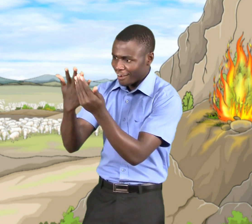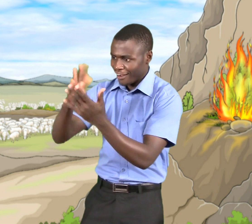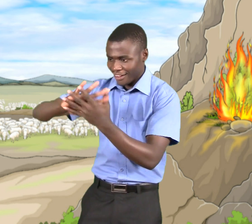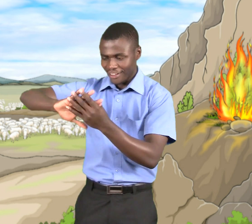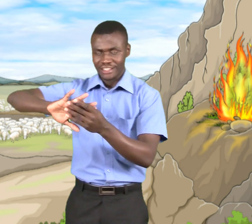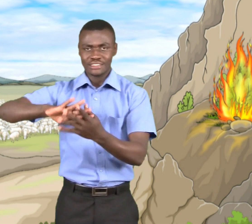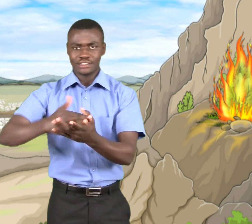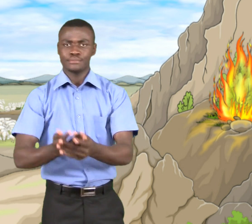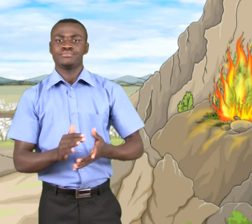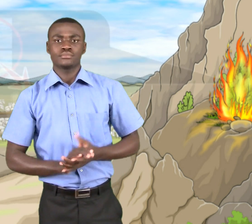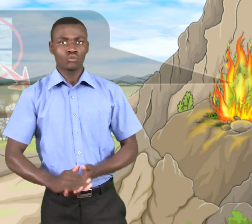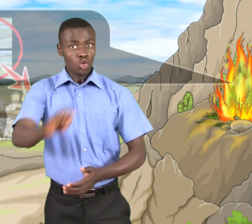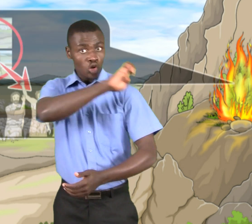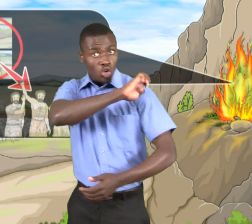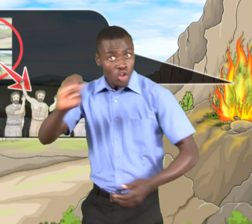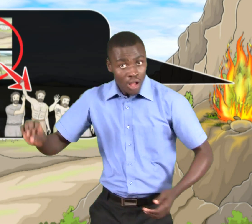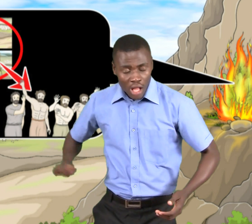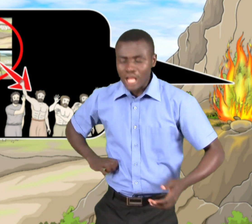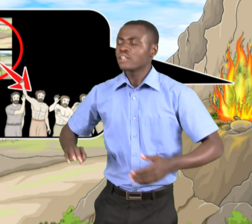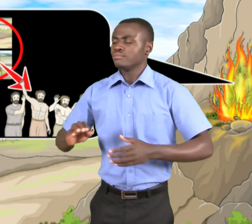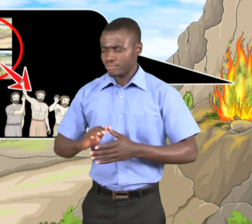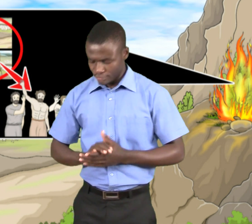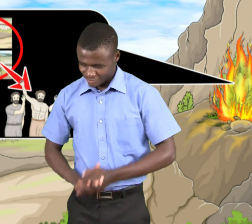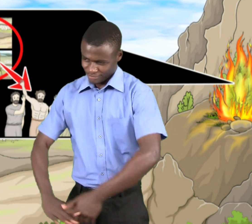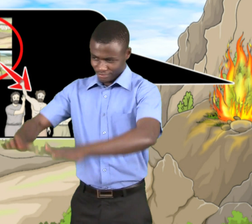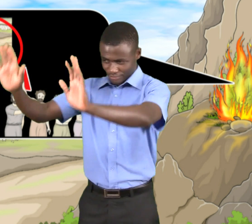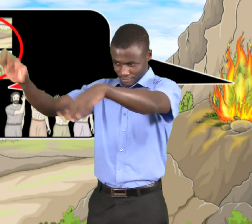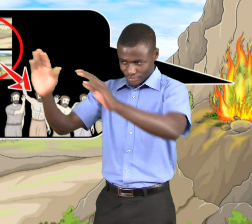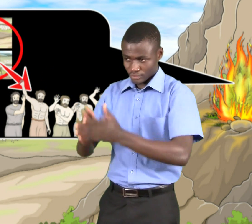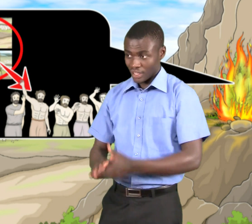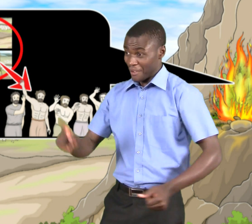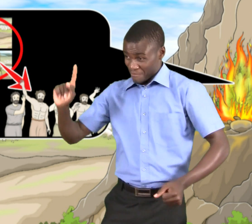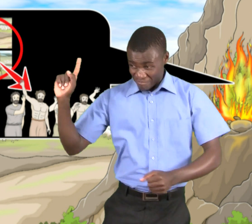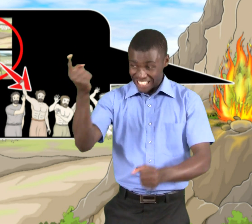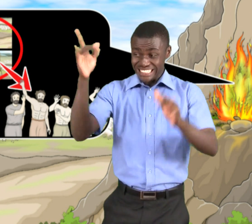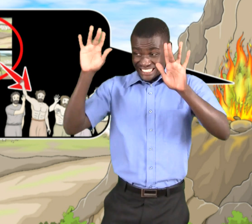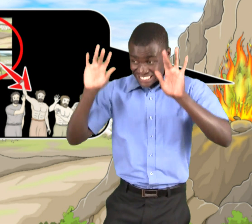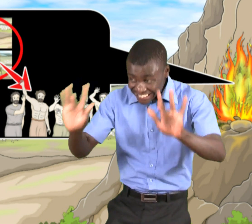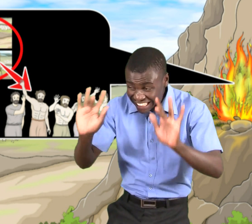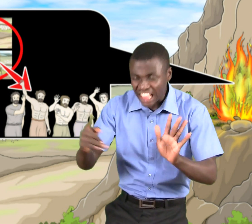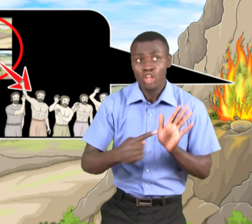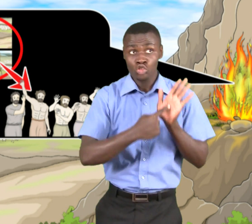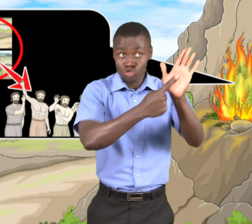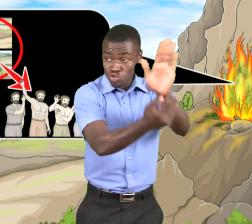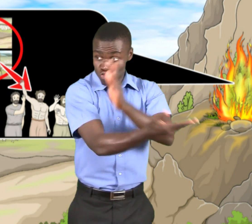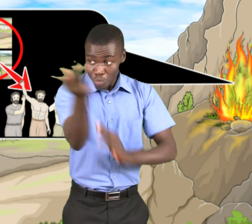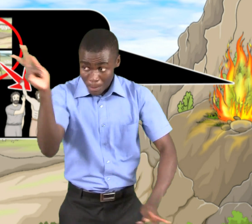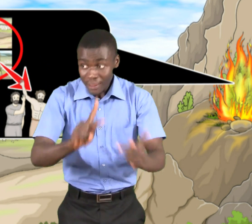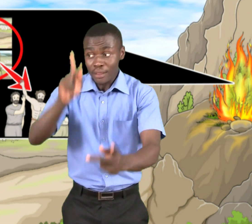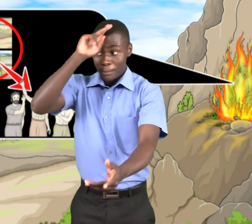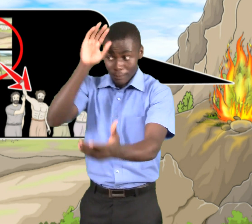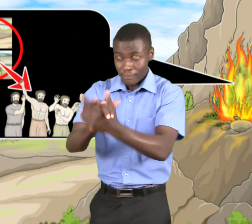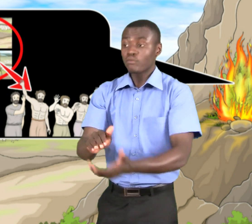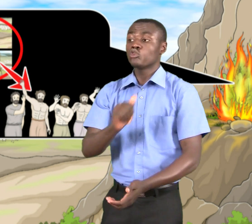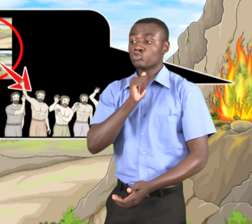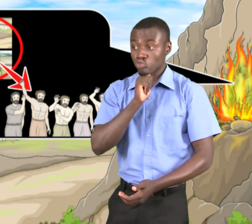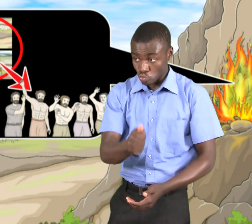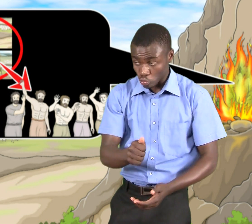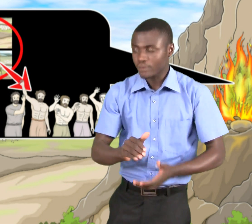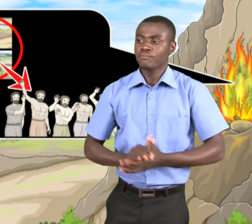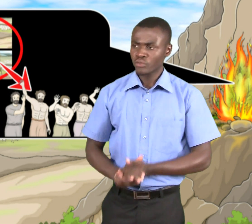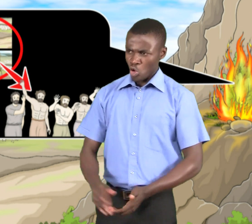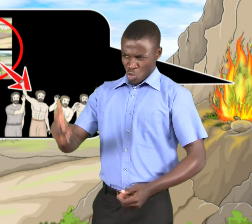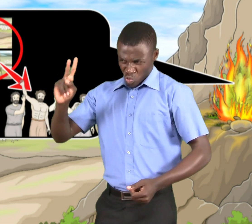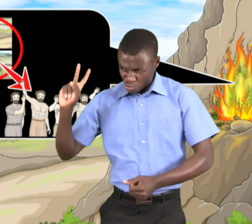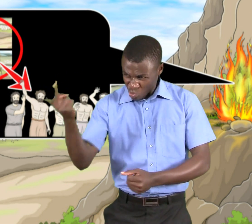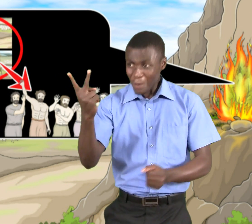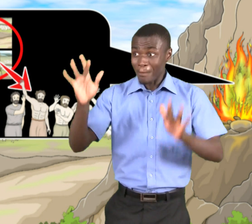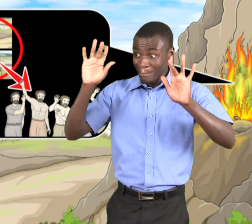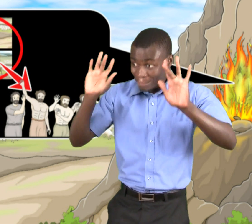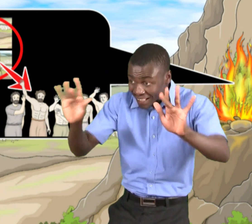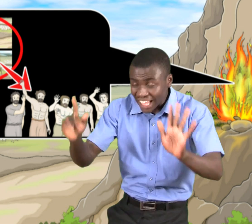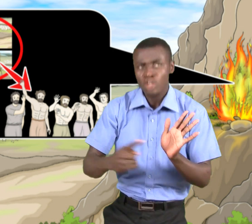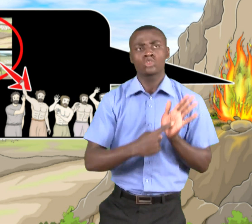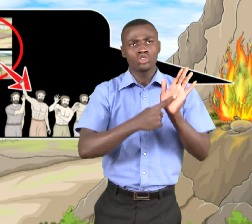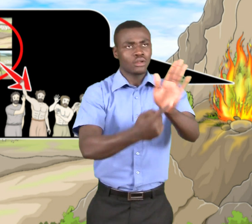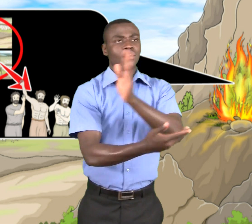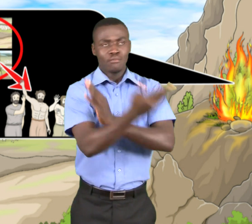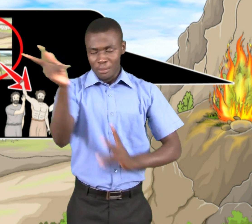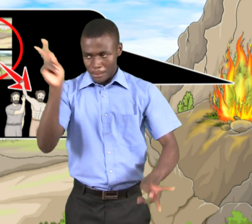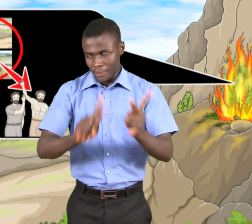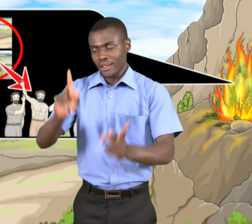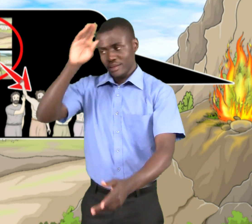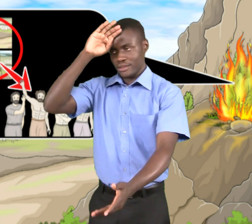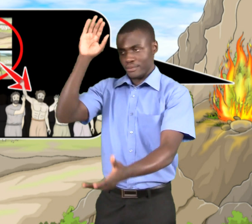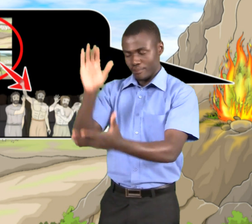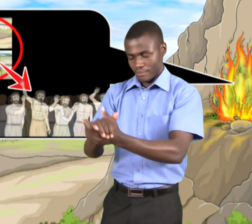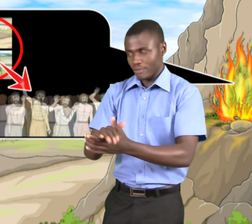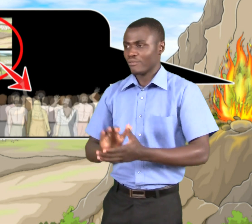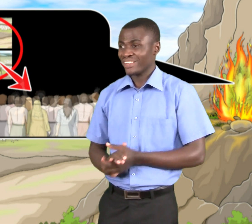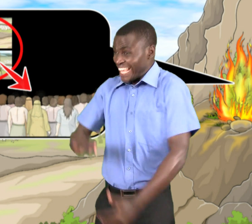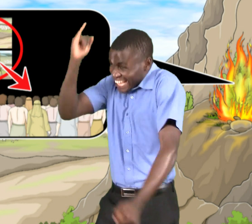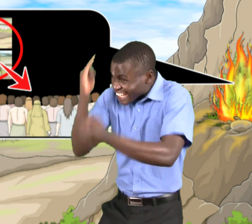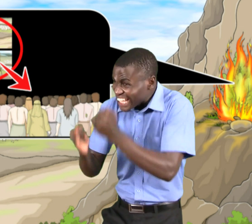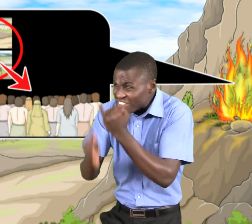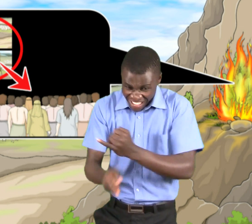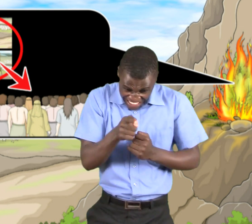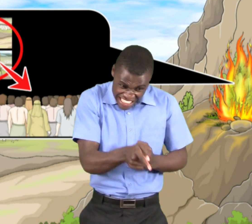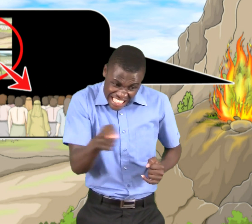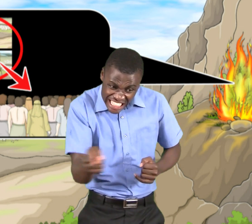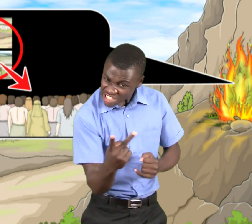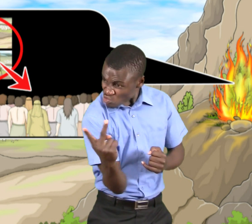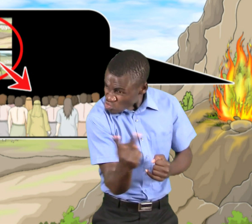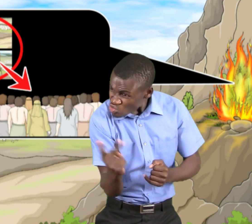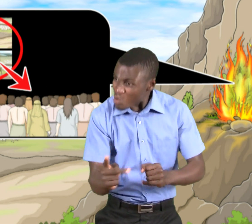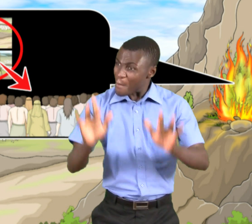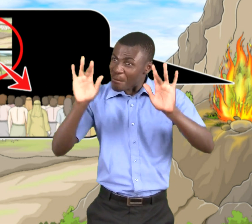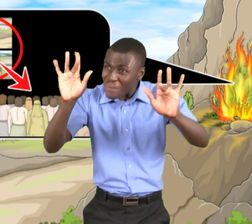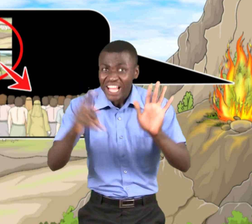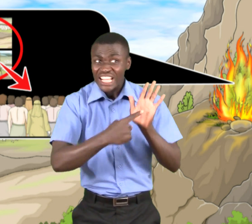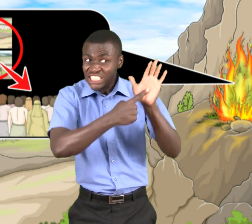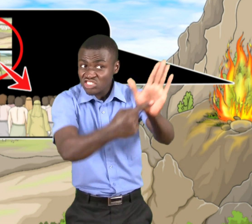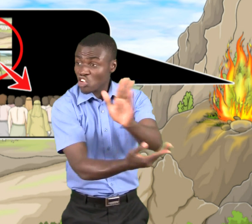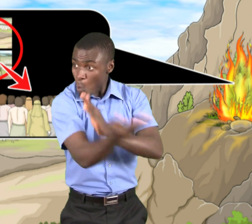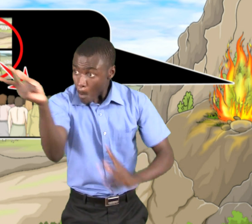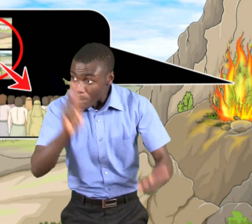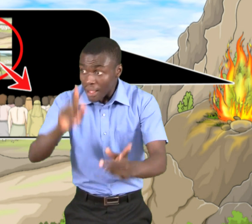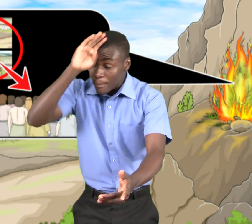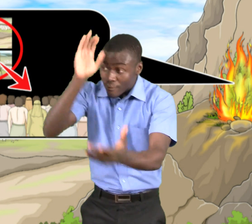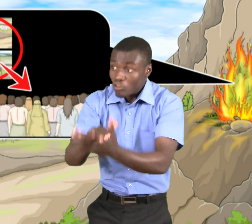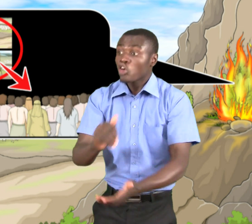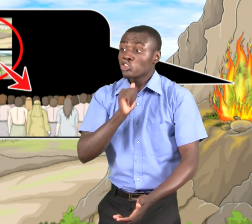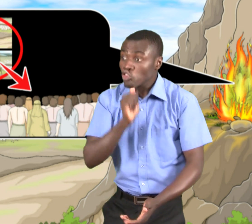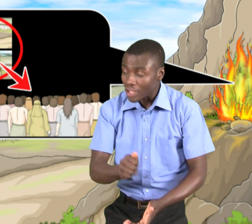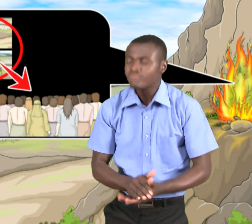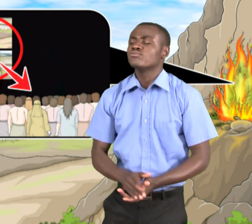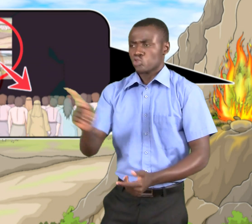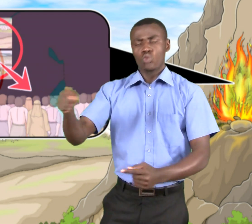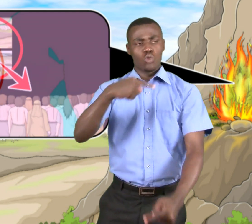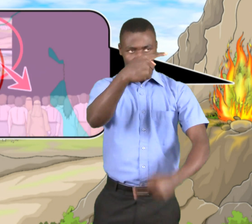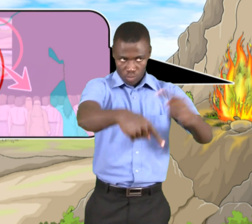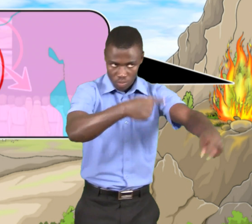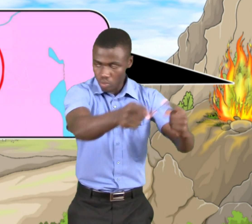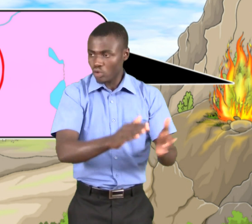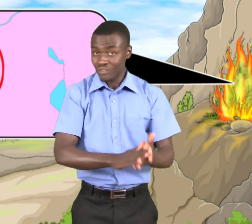And the LORD said, “If they refuse to believe you or heed the witness of the first sign, they may believe that of the second.